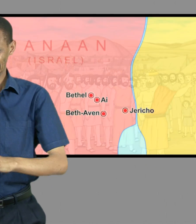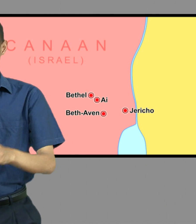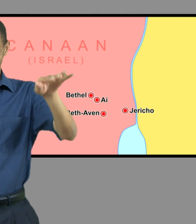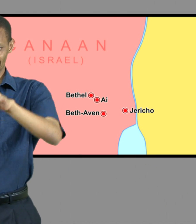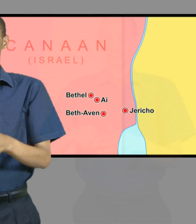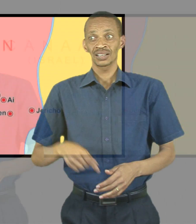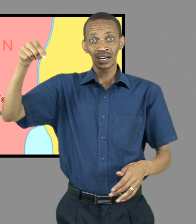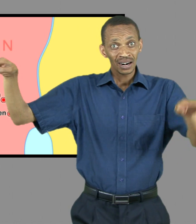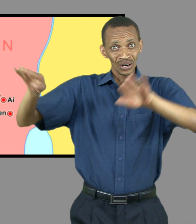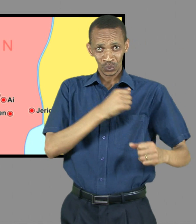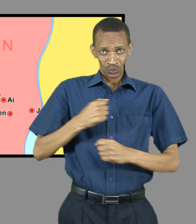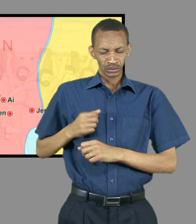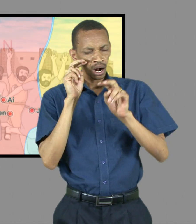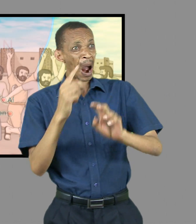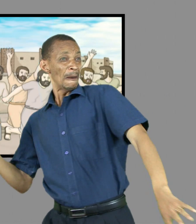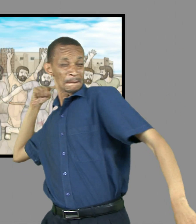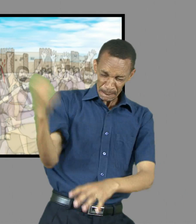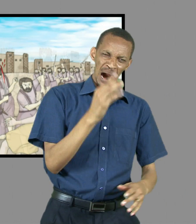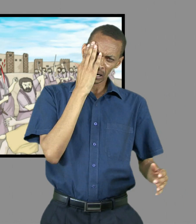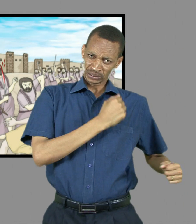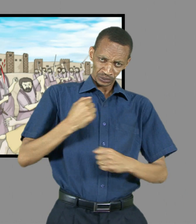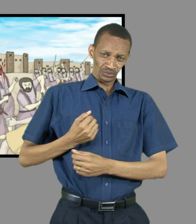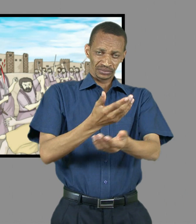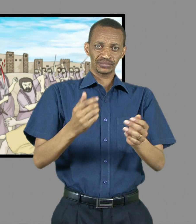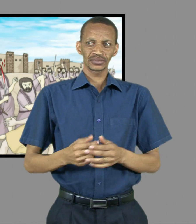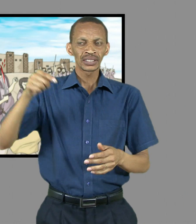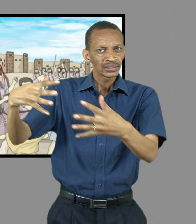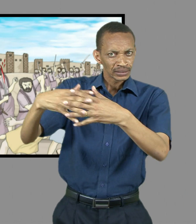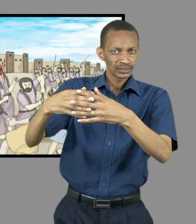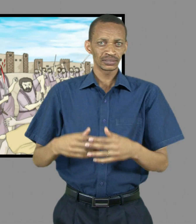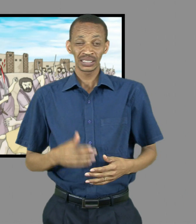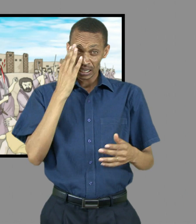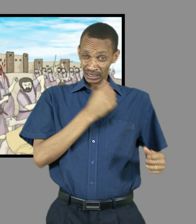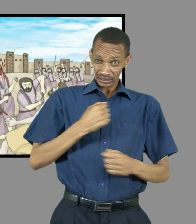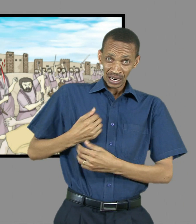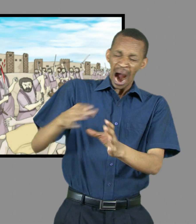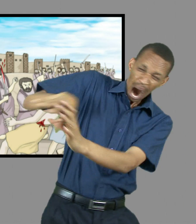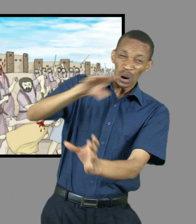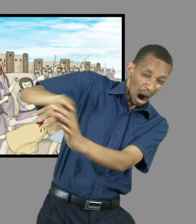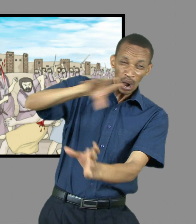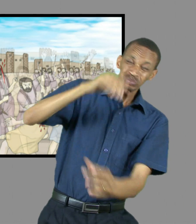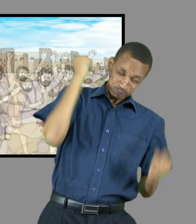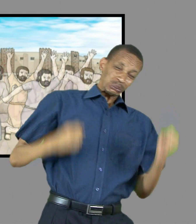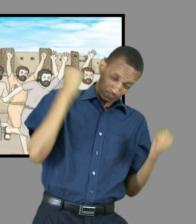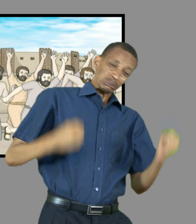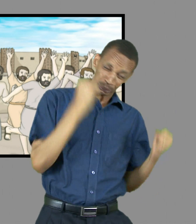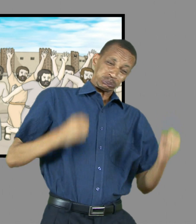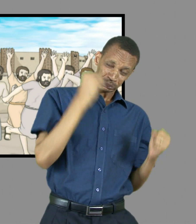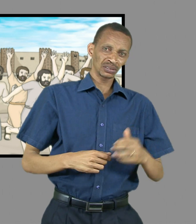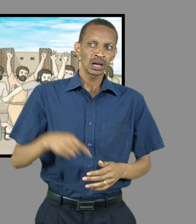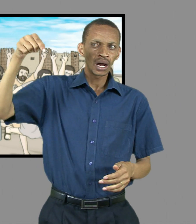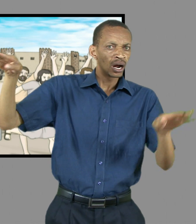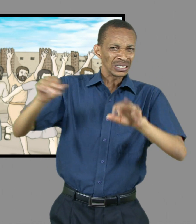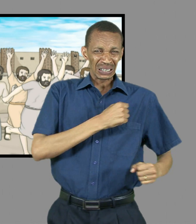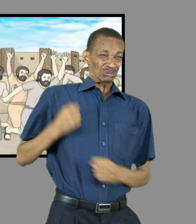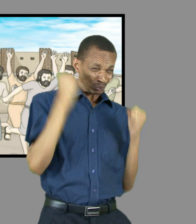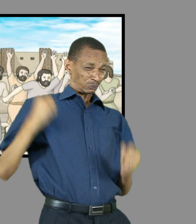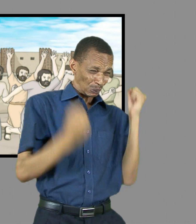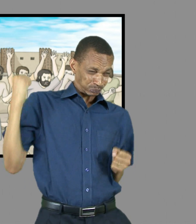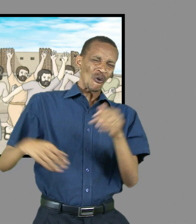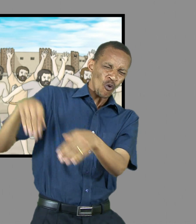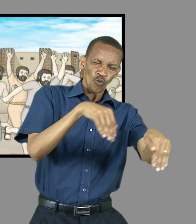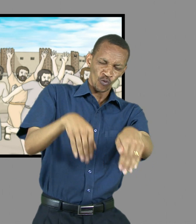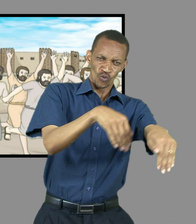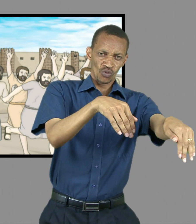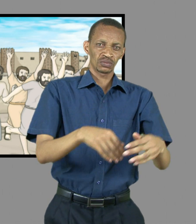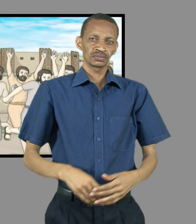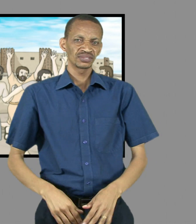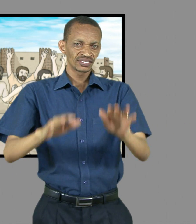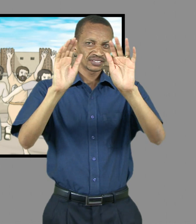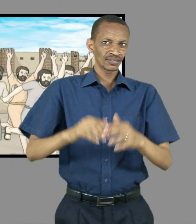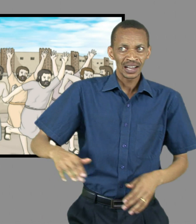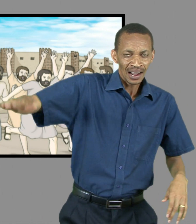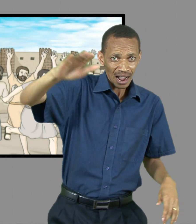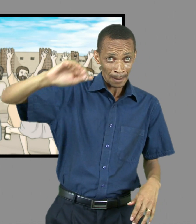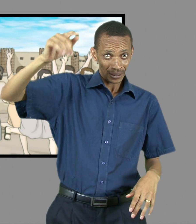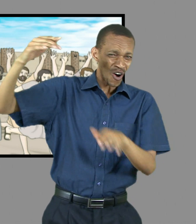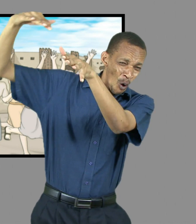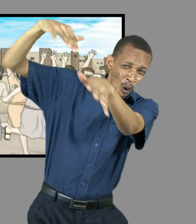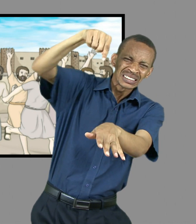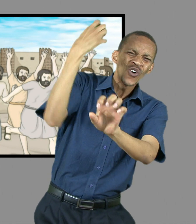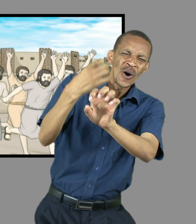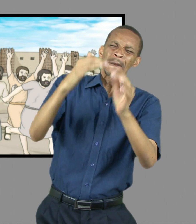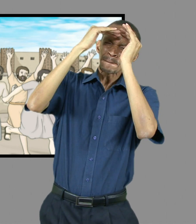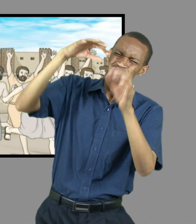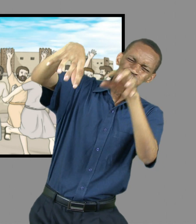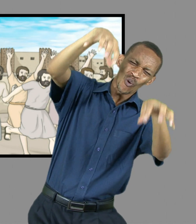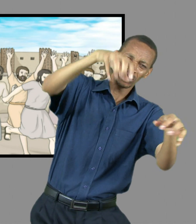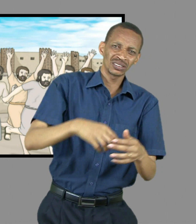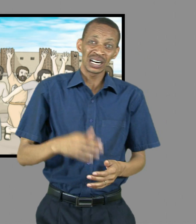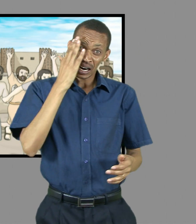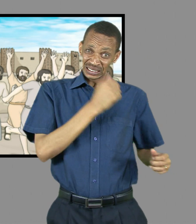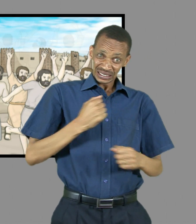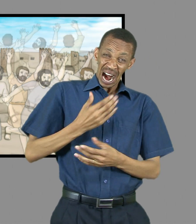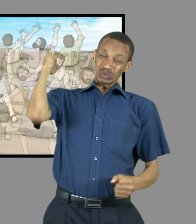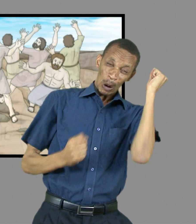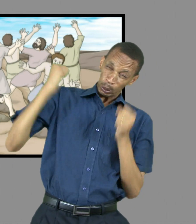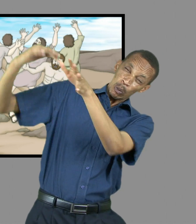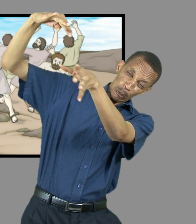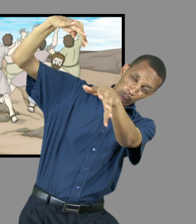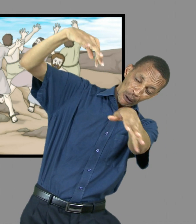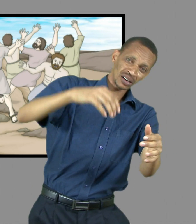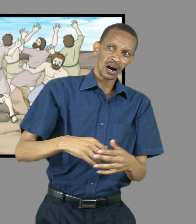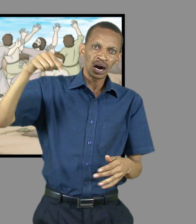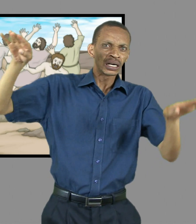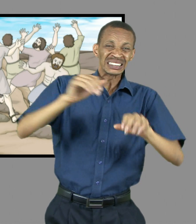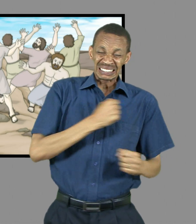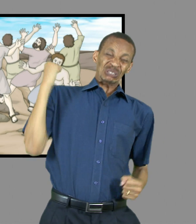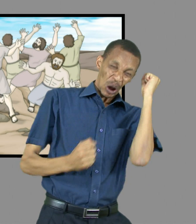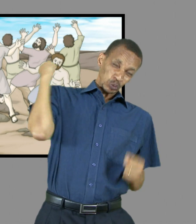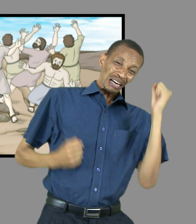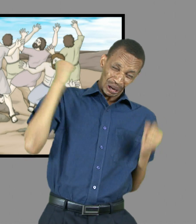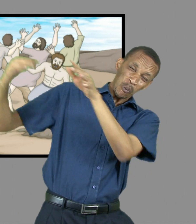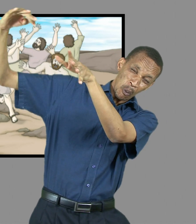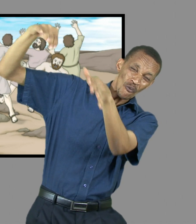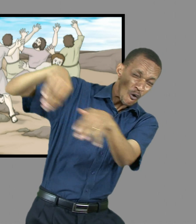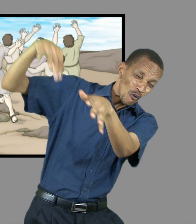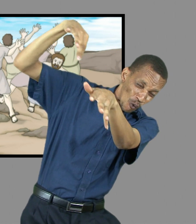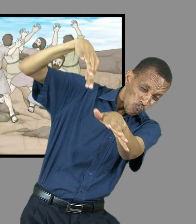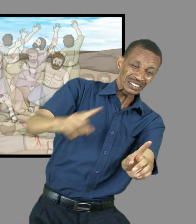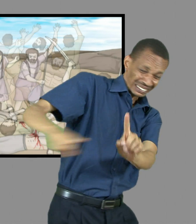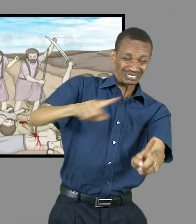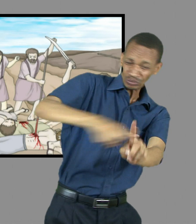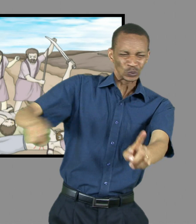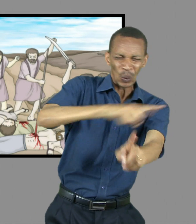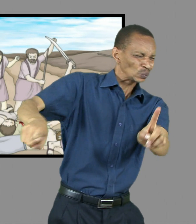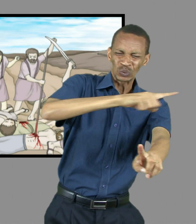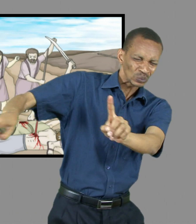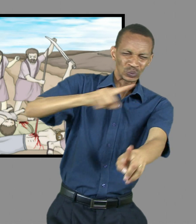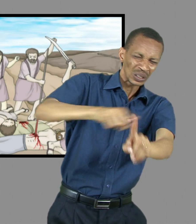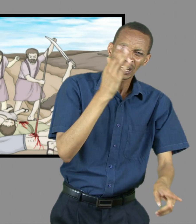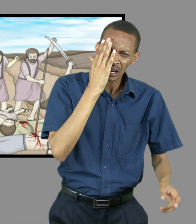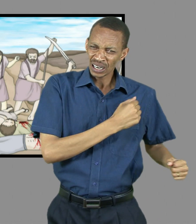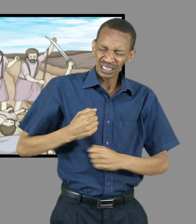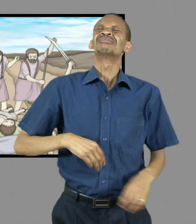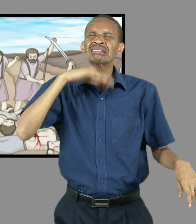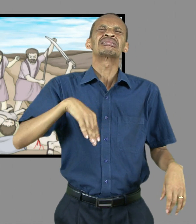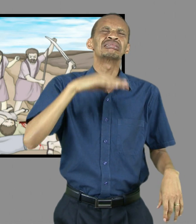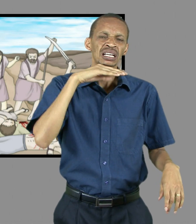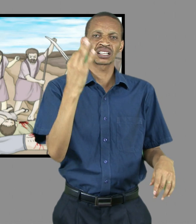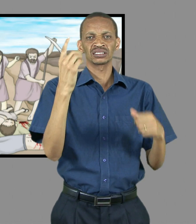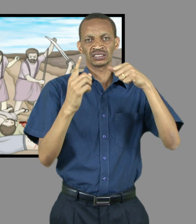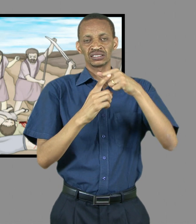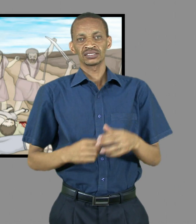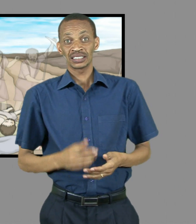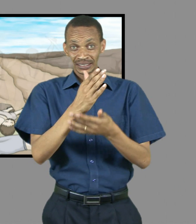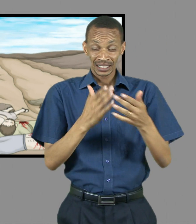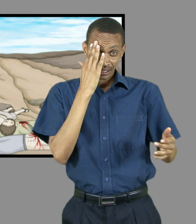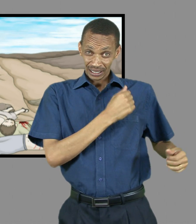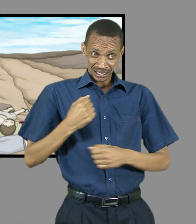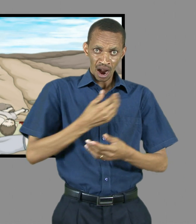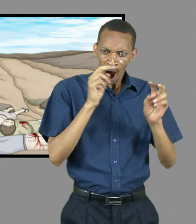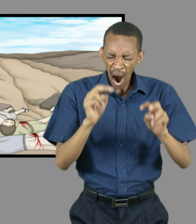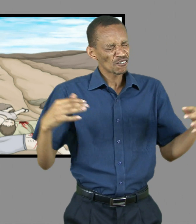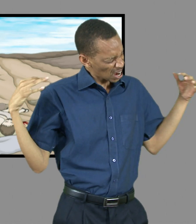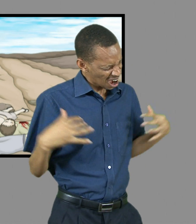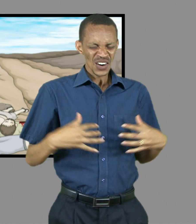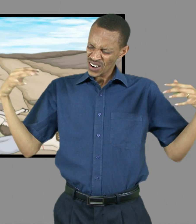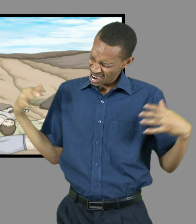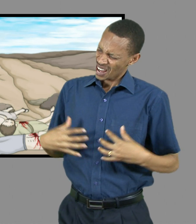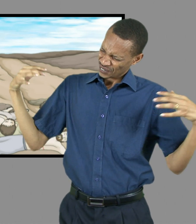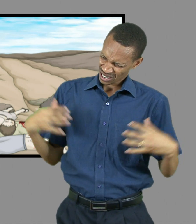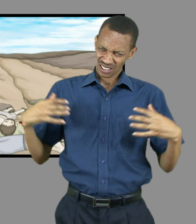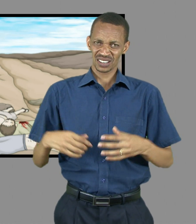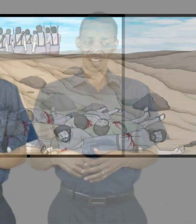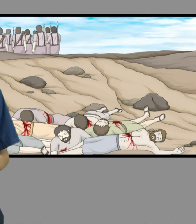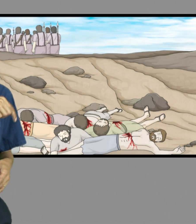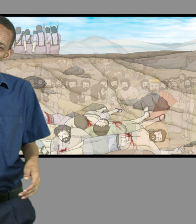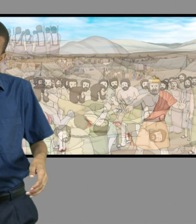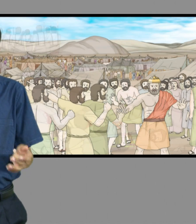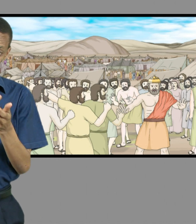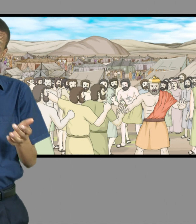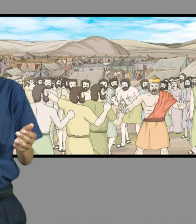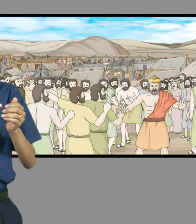And the men of Ai struck down about thirty-six of them, chasing them from the gate as far as the quarries and striking them down on the slopes.